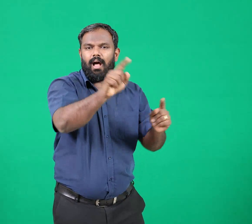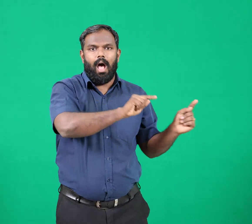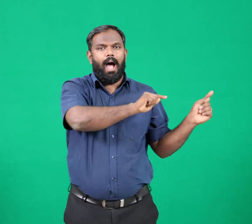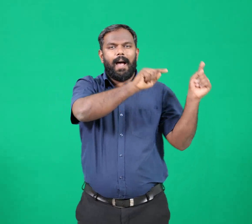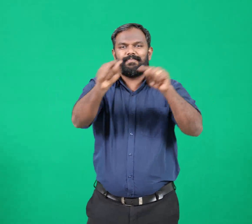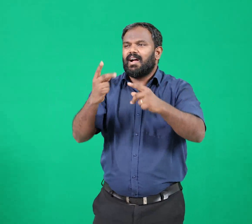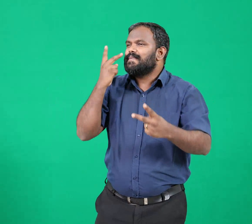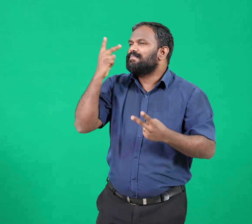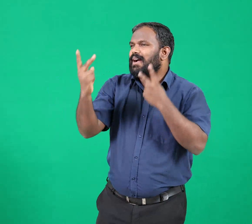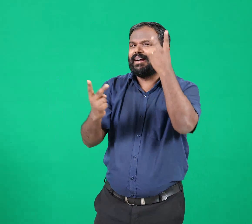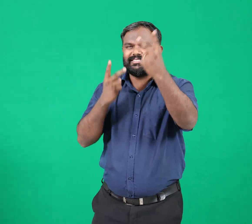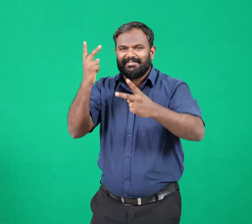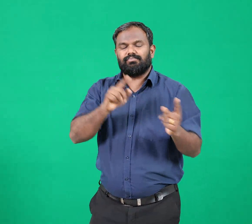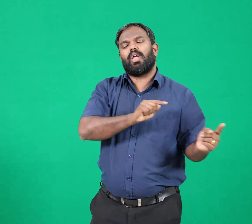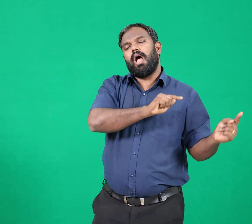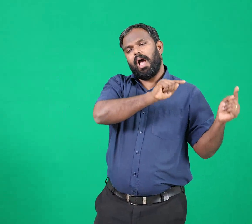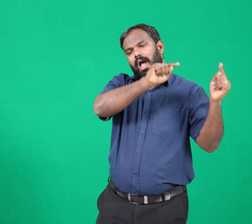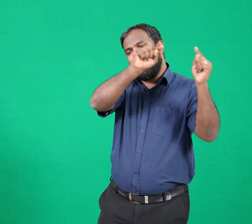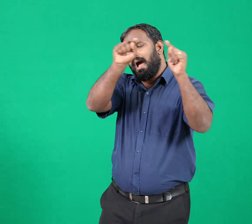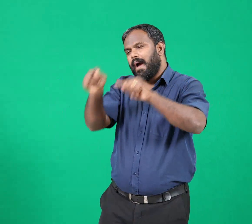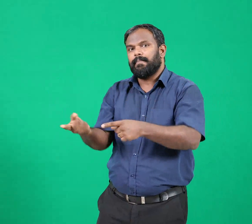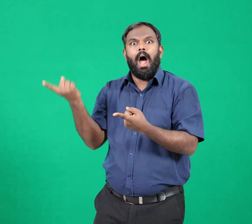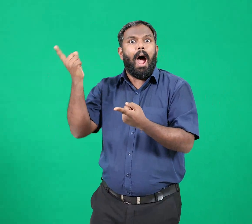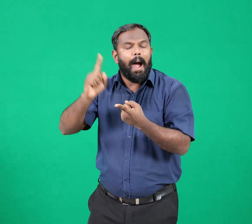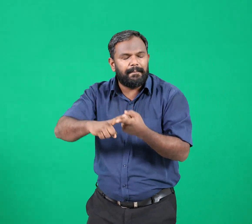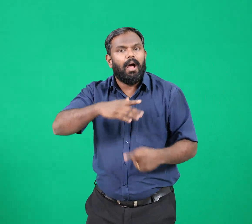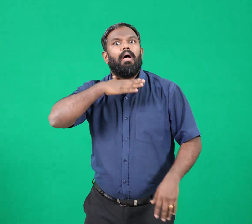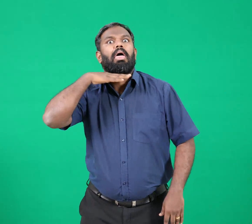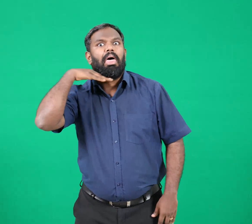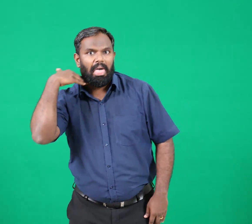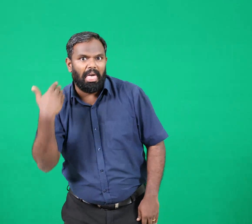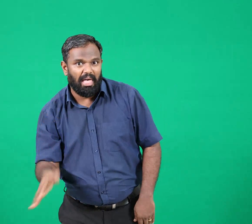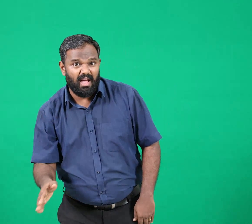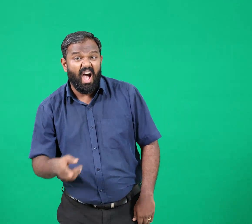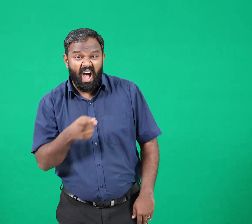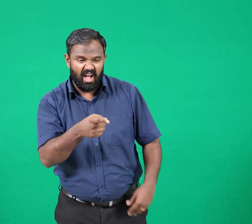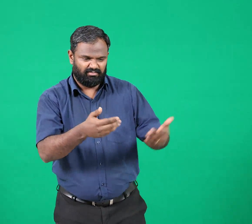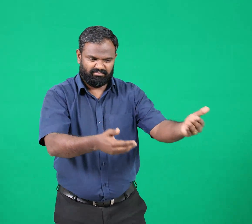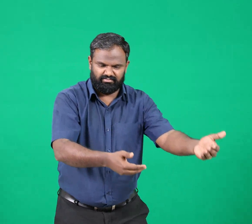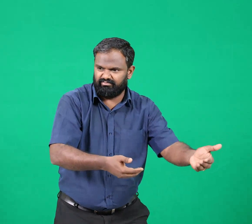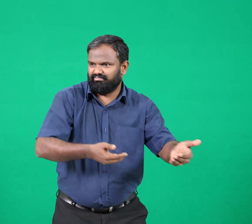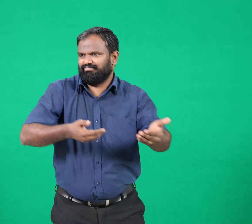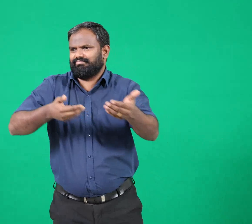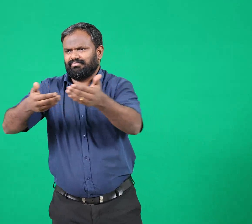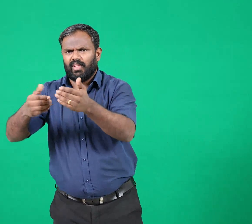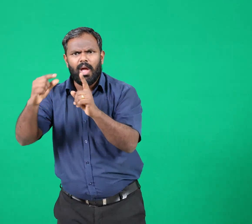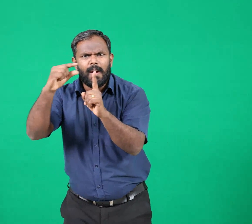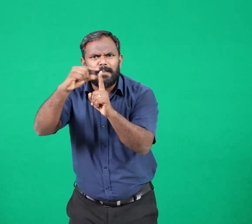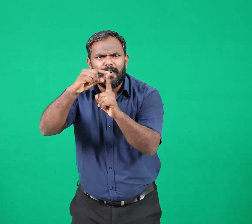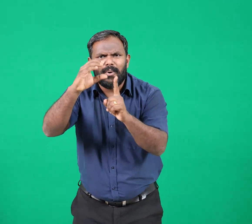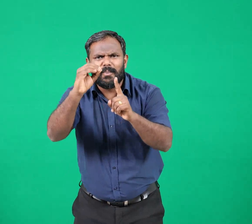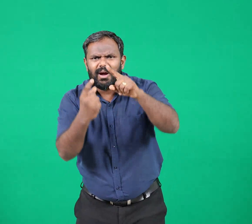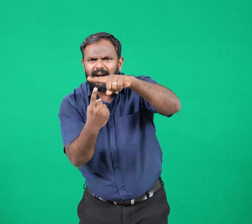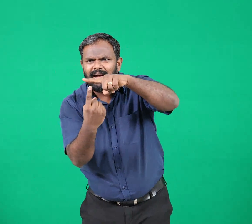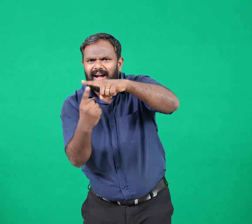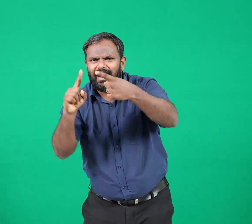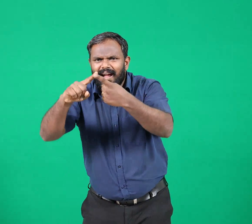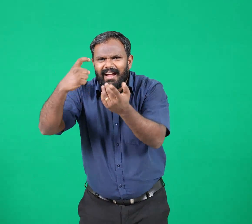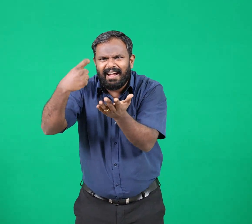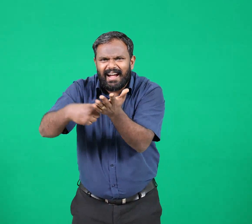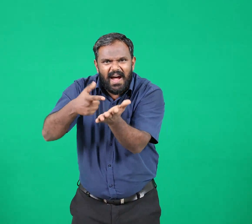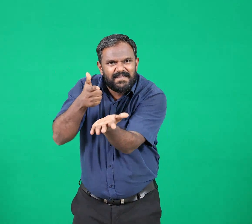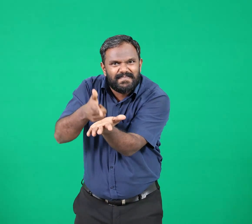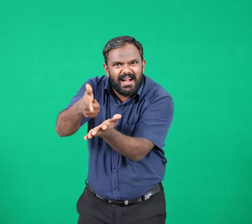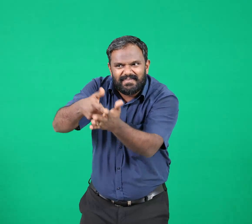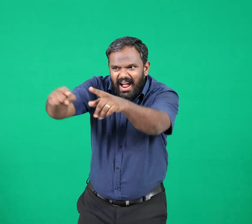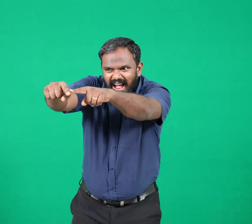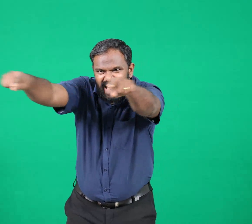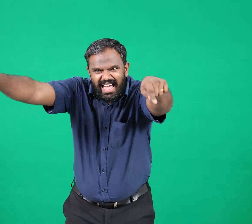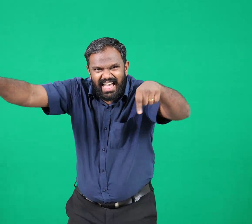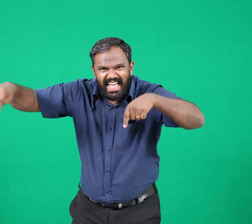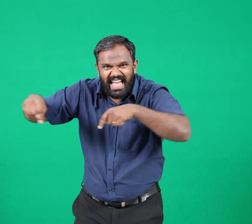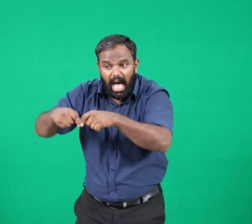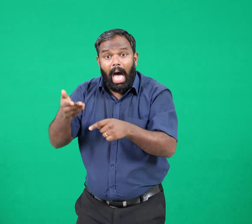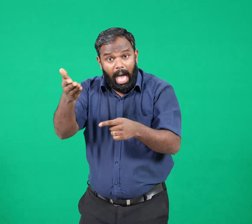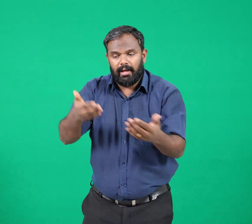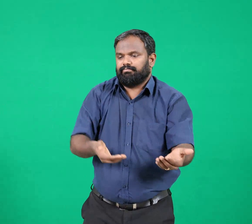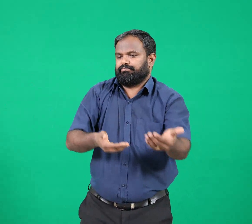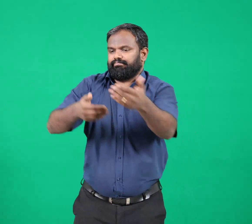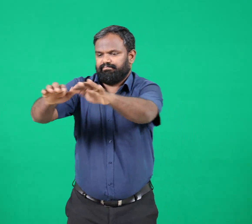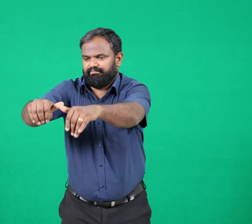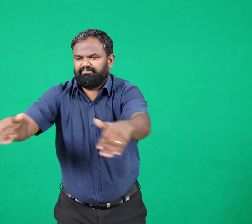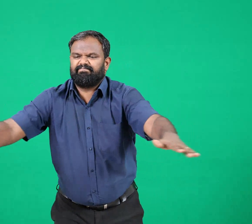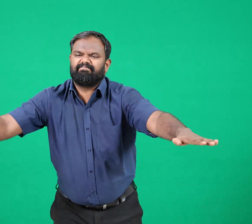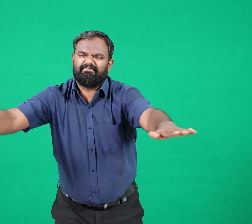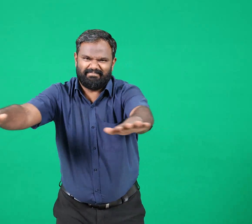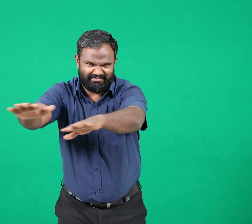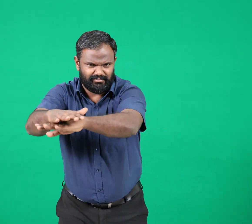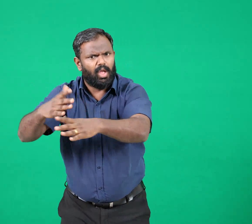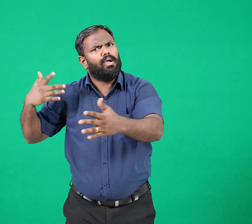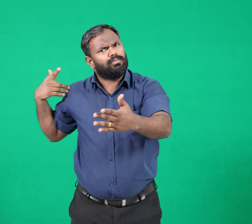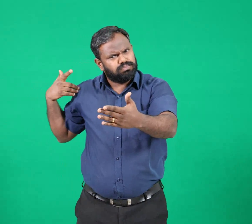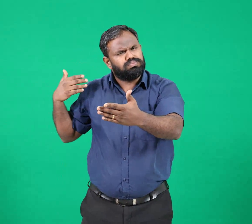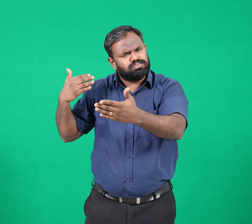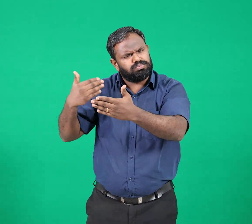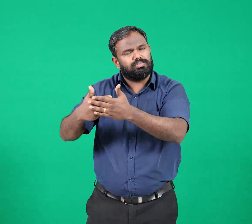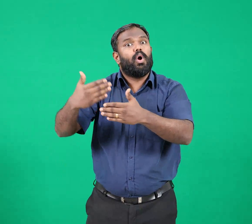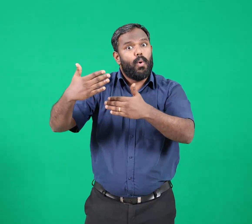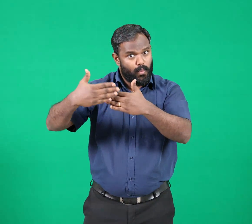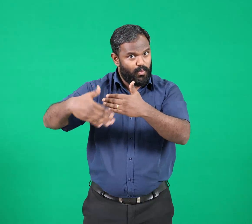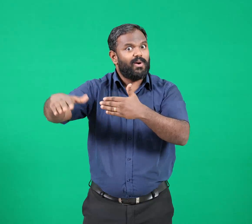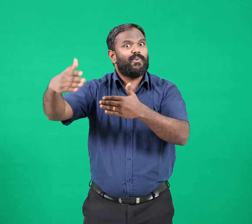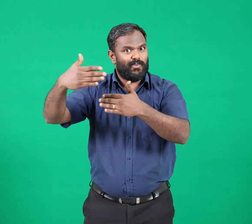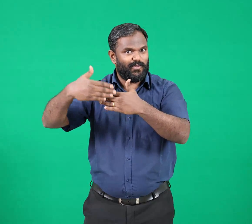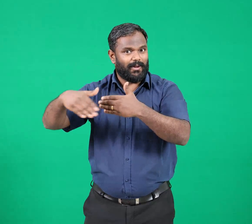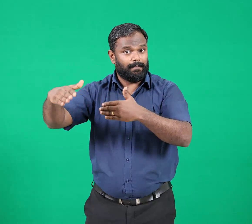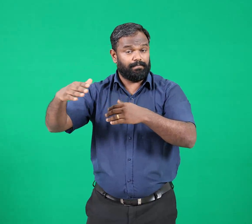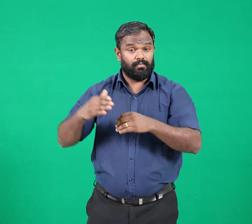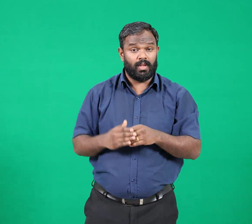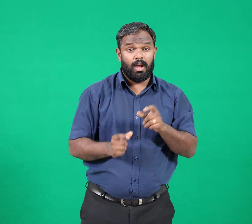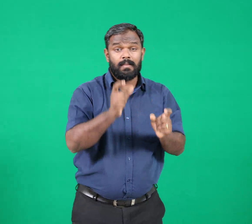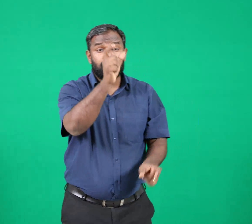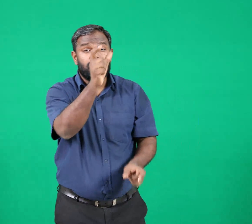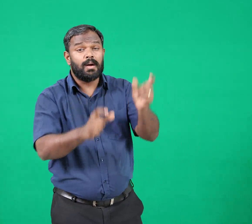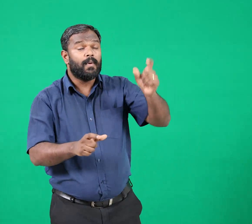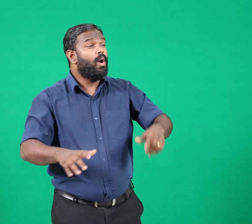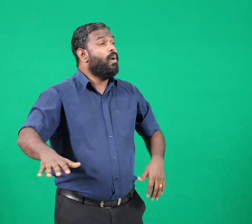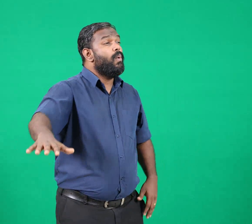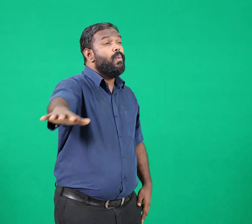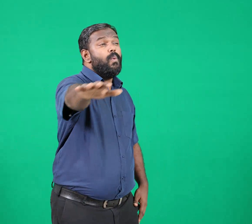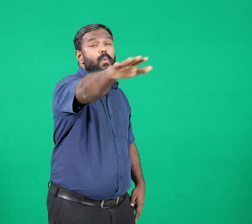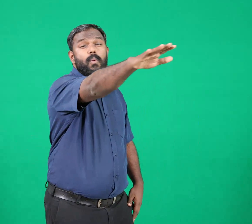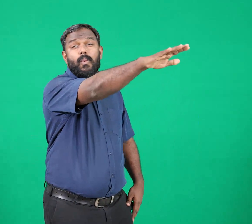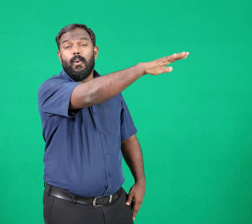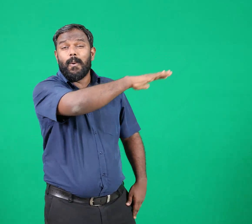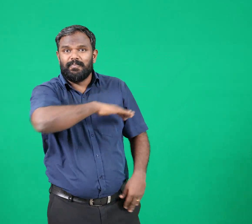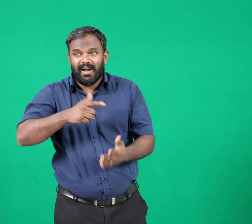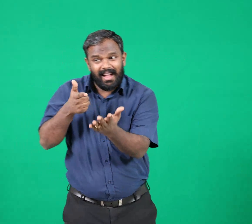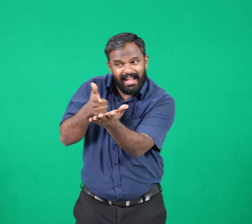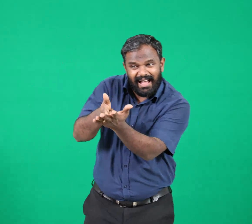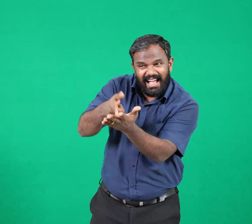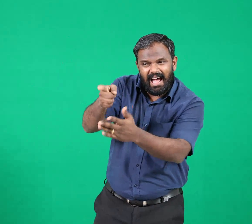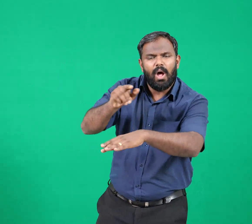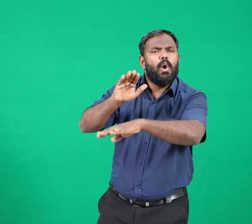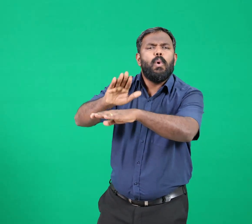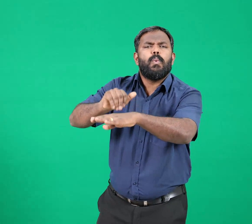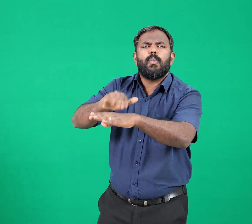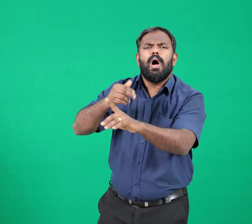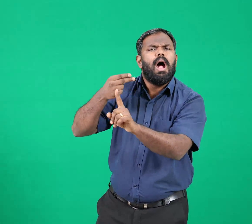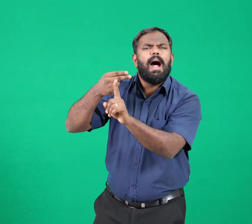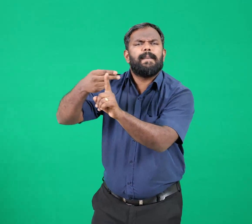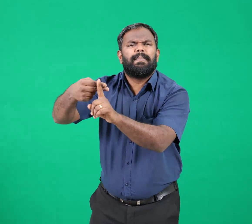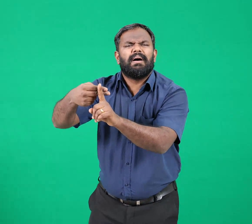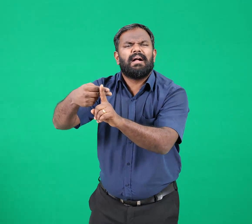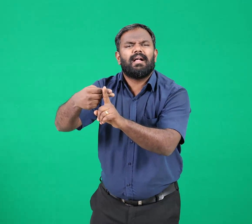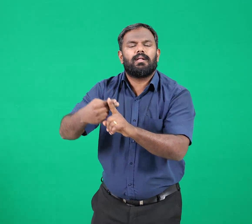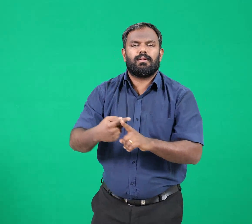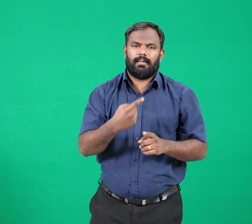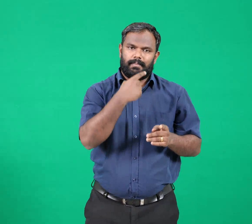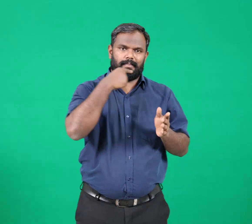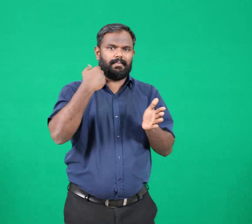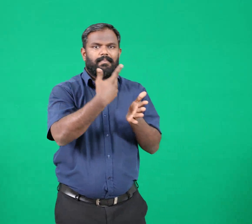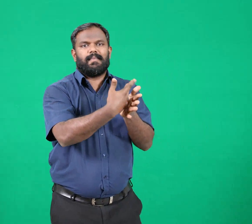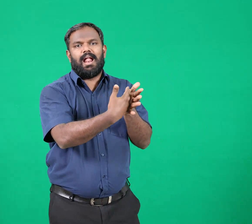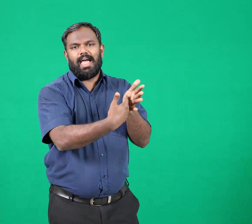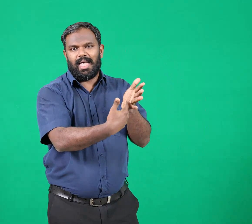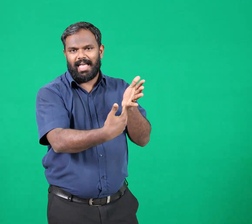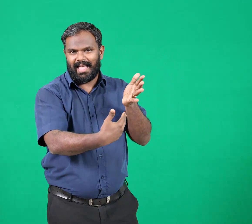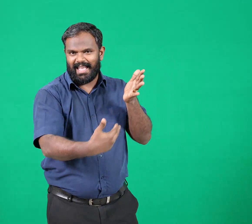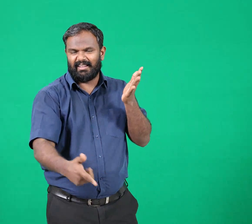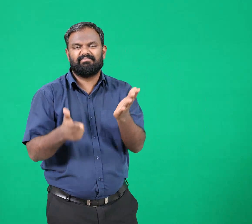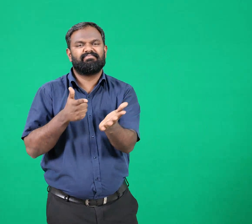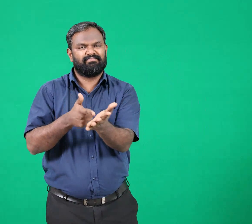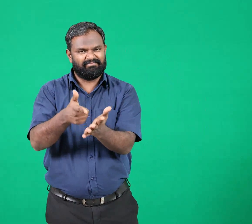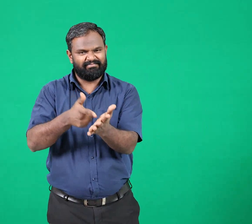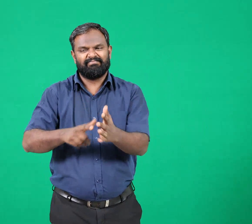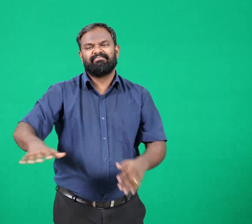That is why it has been called the Field of Blood to this day.